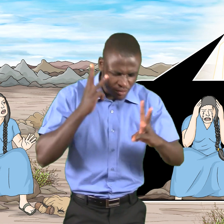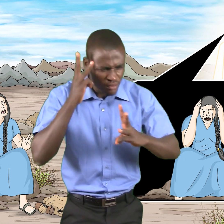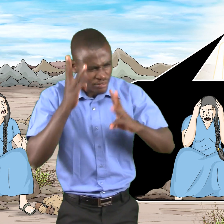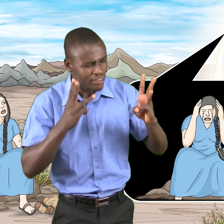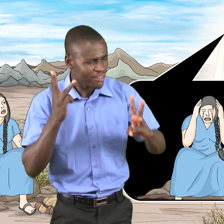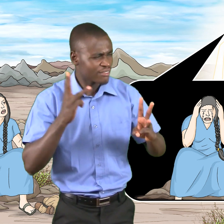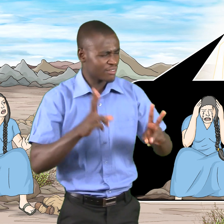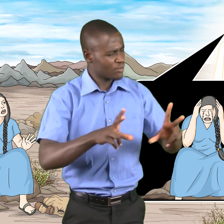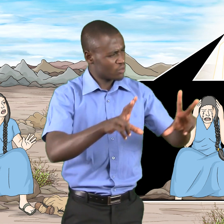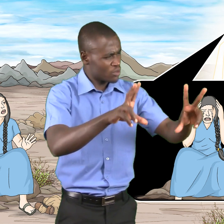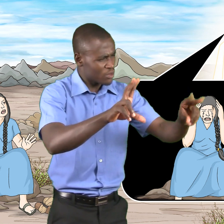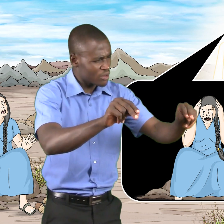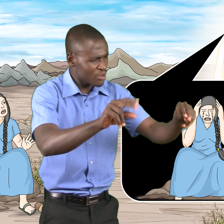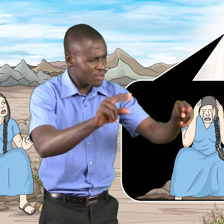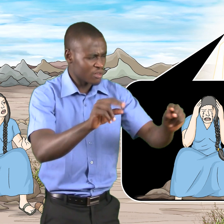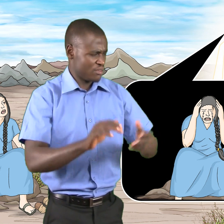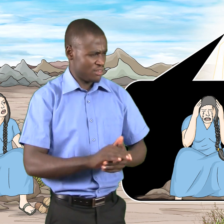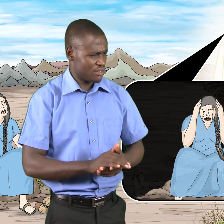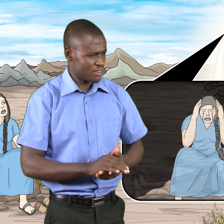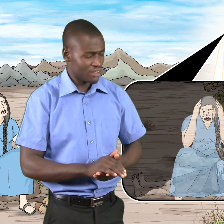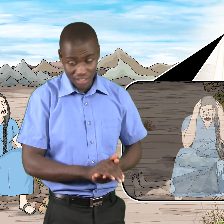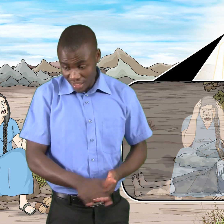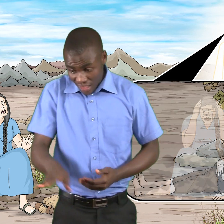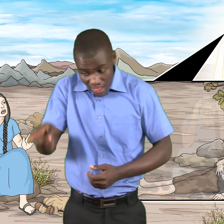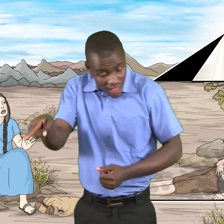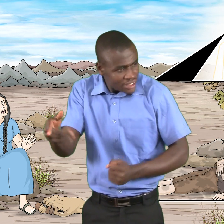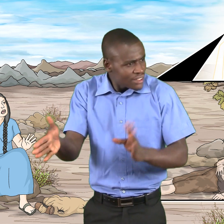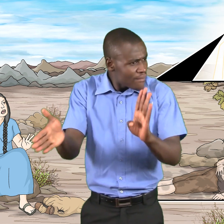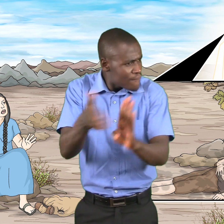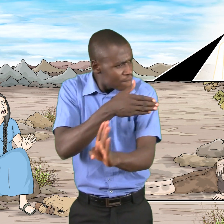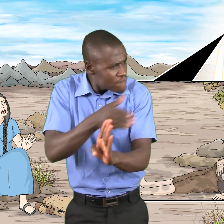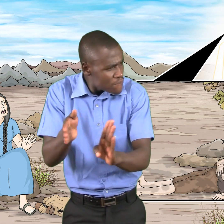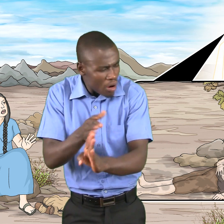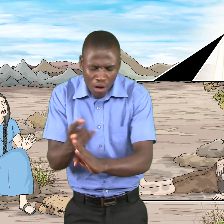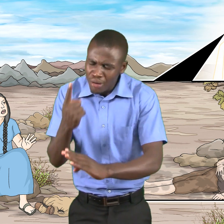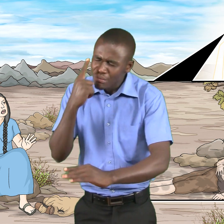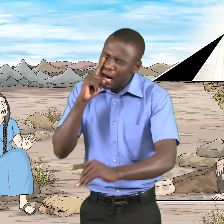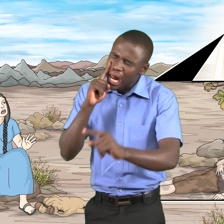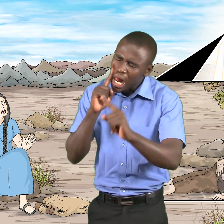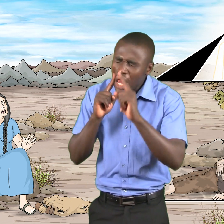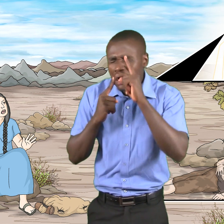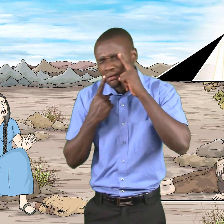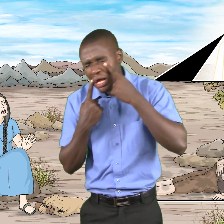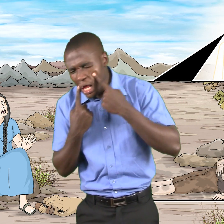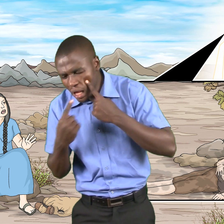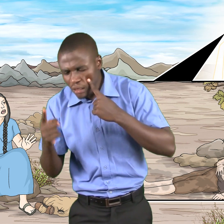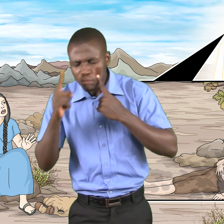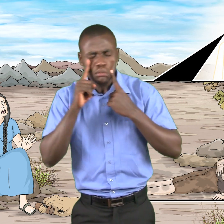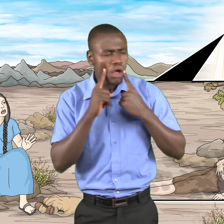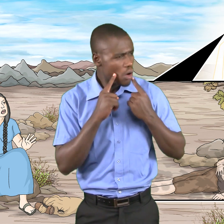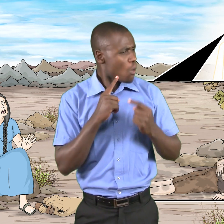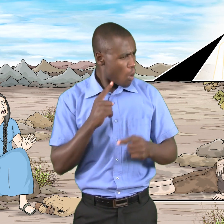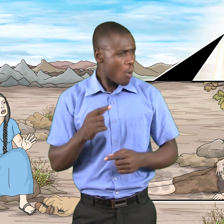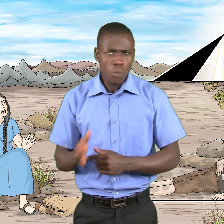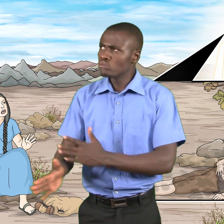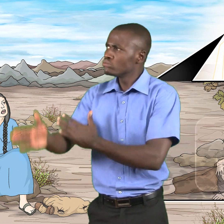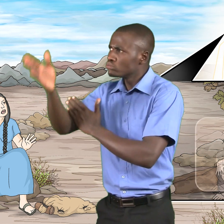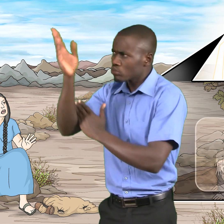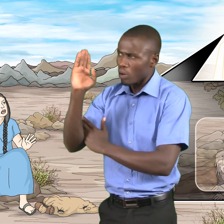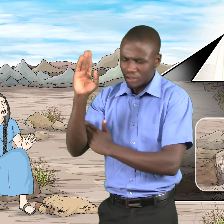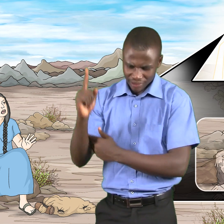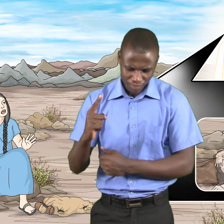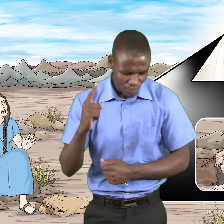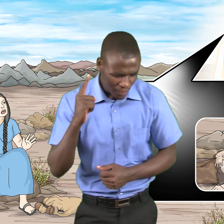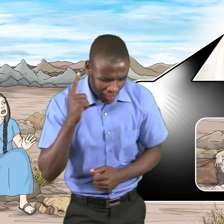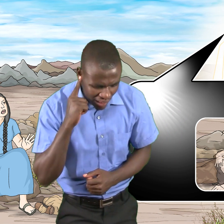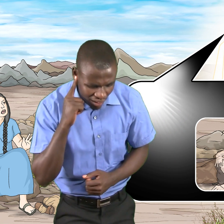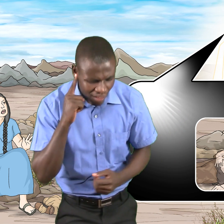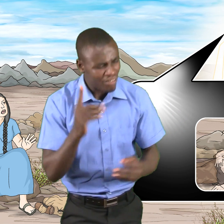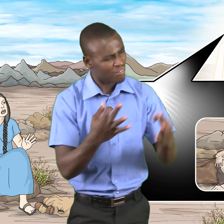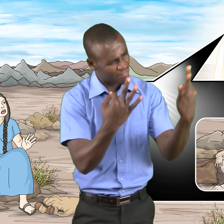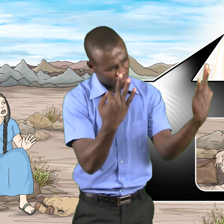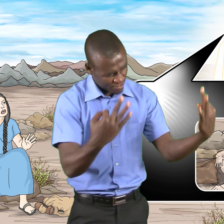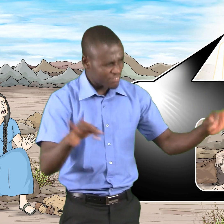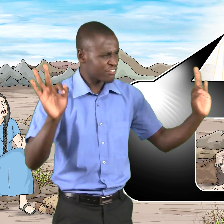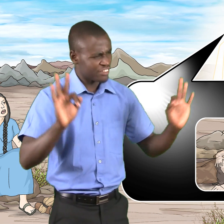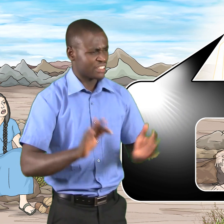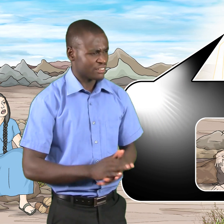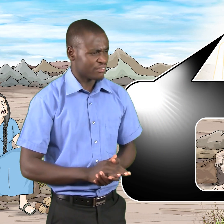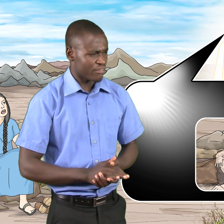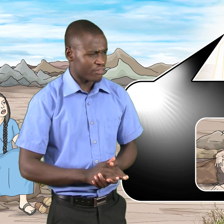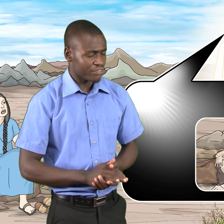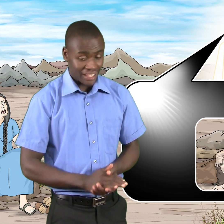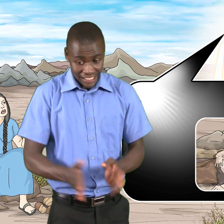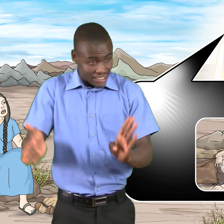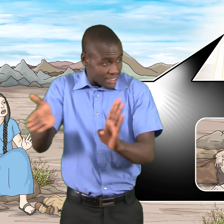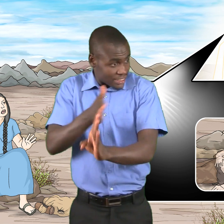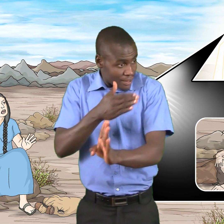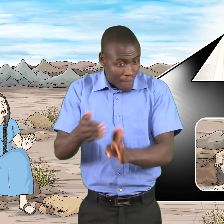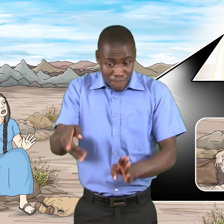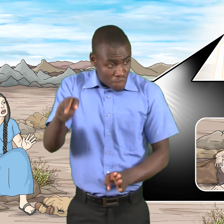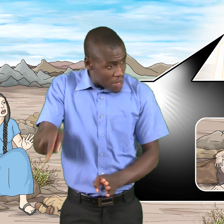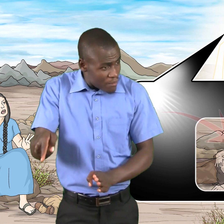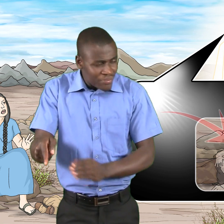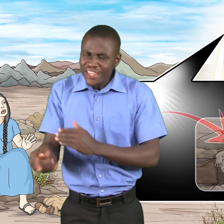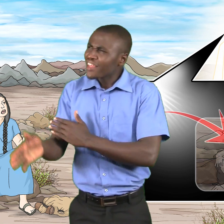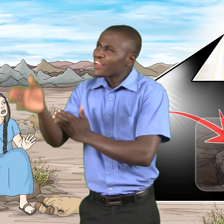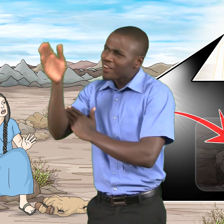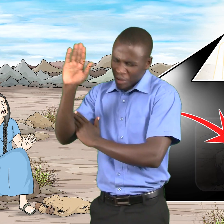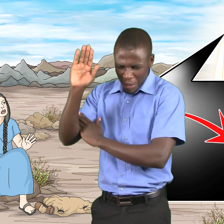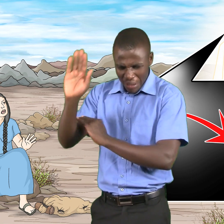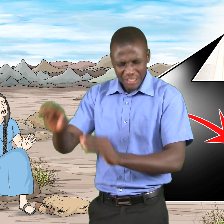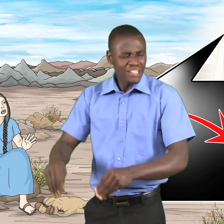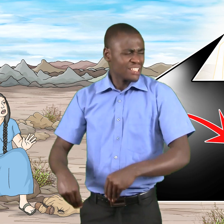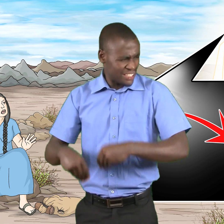Do not be afraid, for God has heard the voice of the boy where he lies.